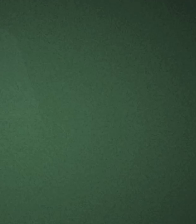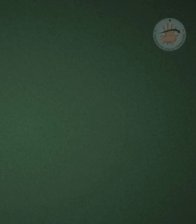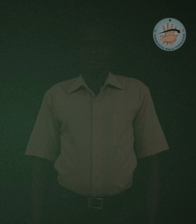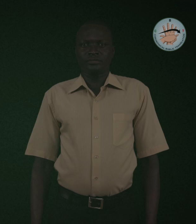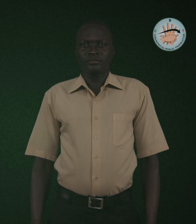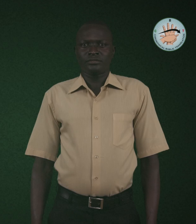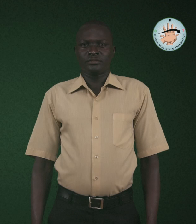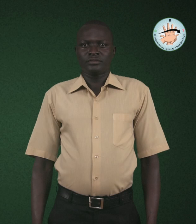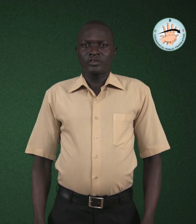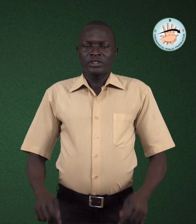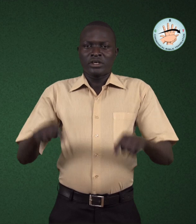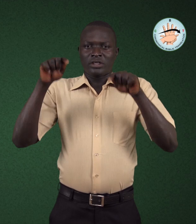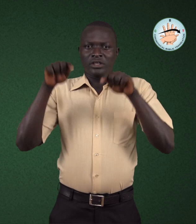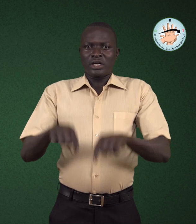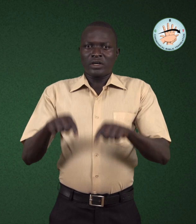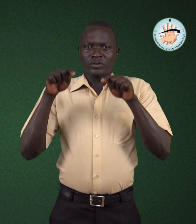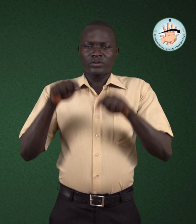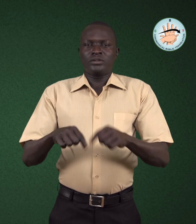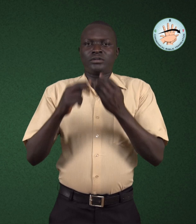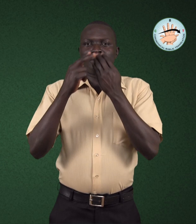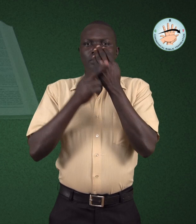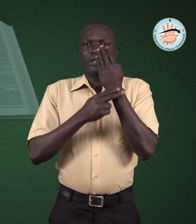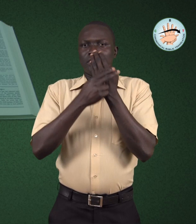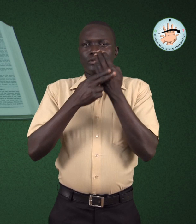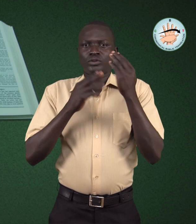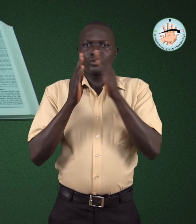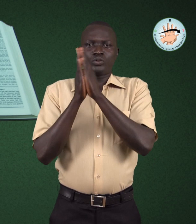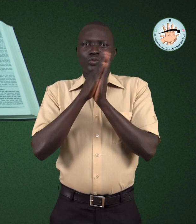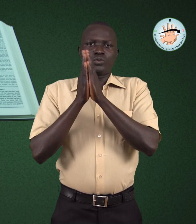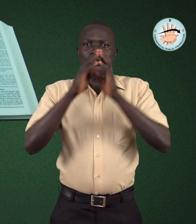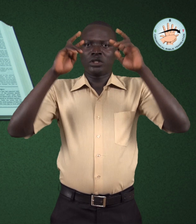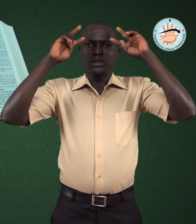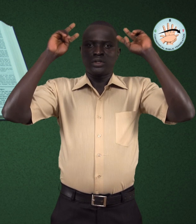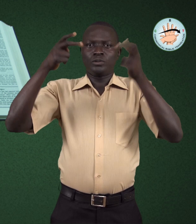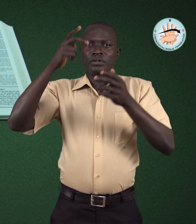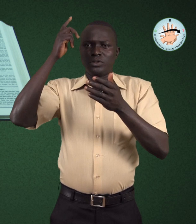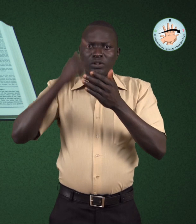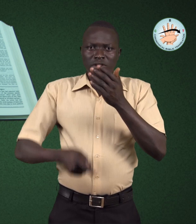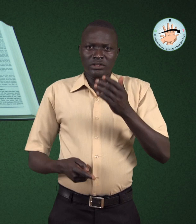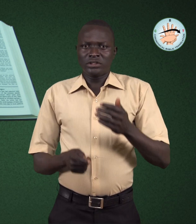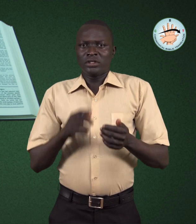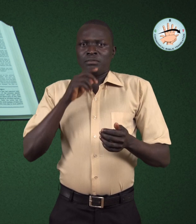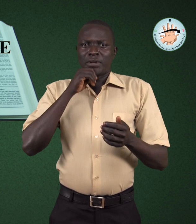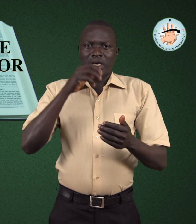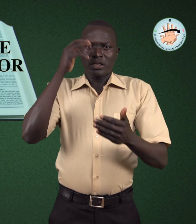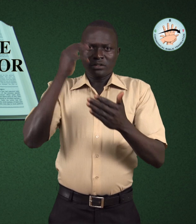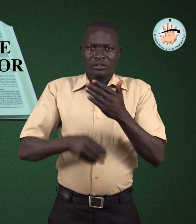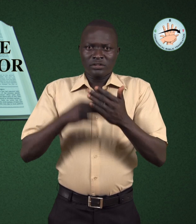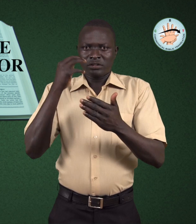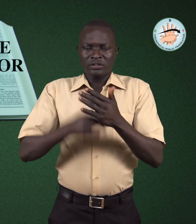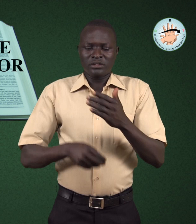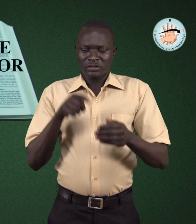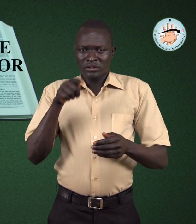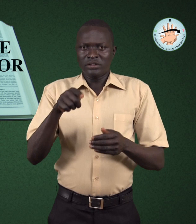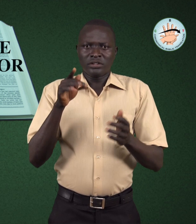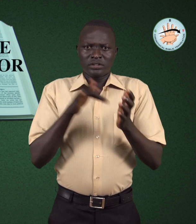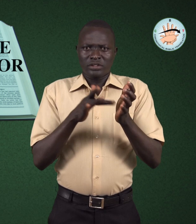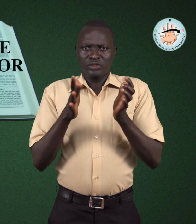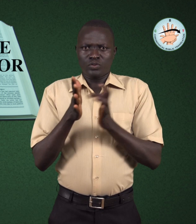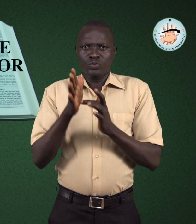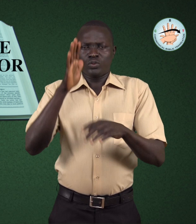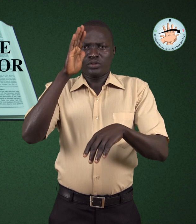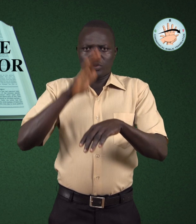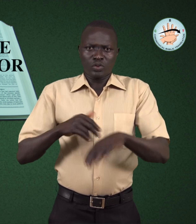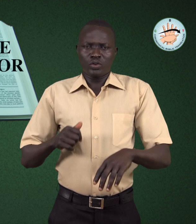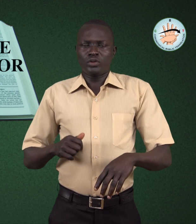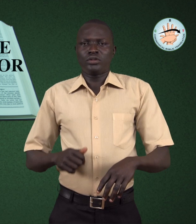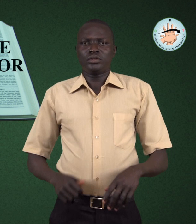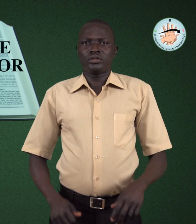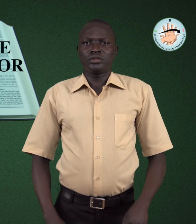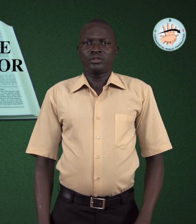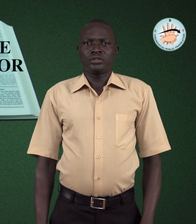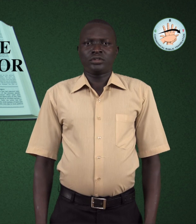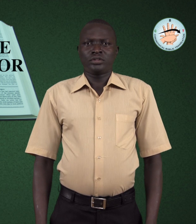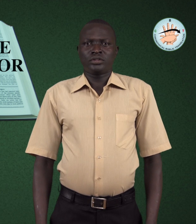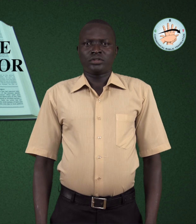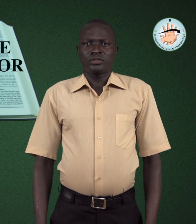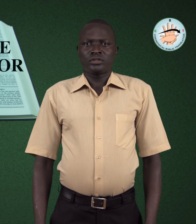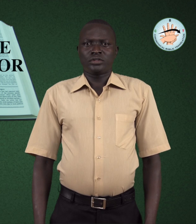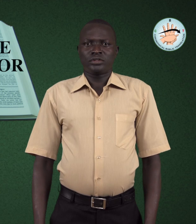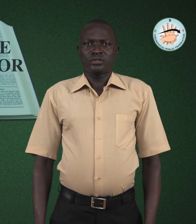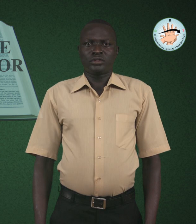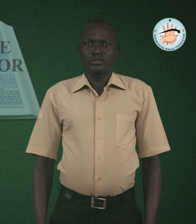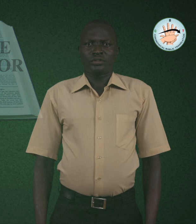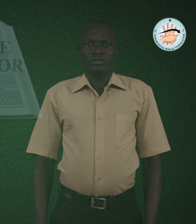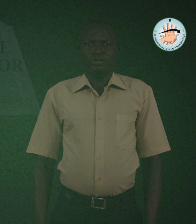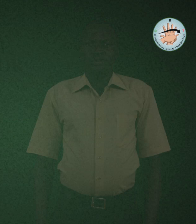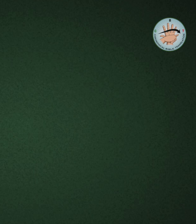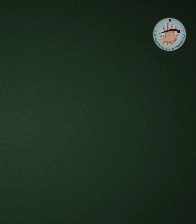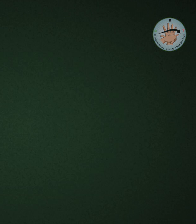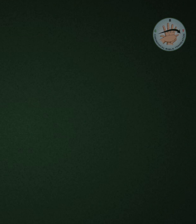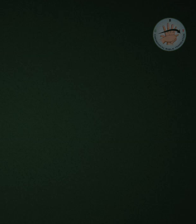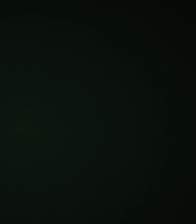Jesus calls Matthew the tax collector